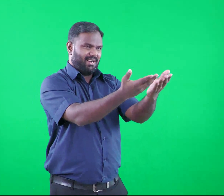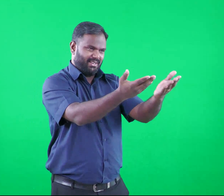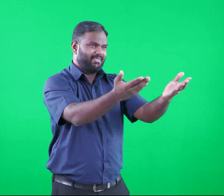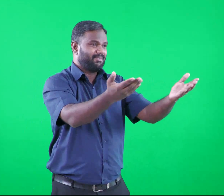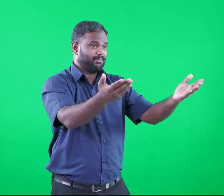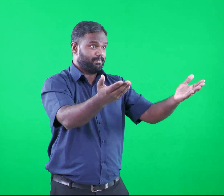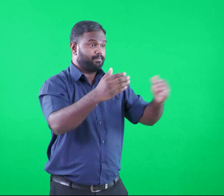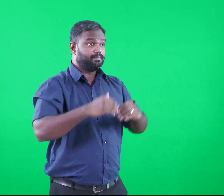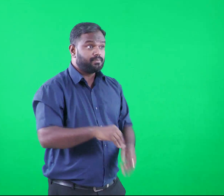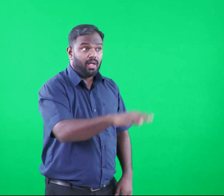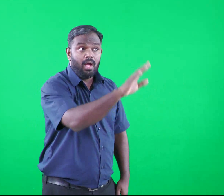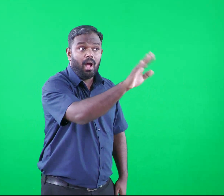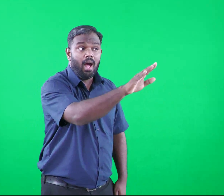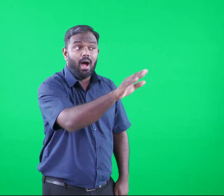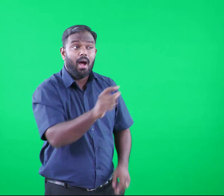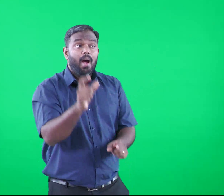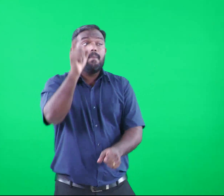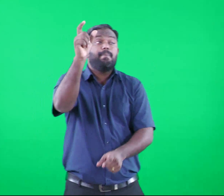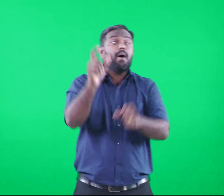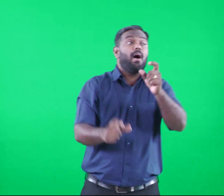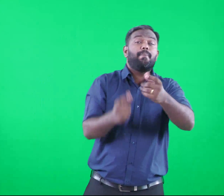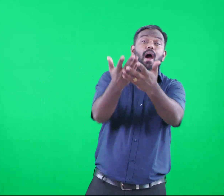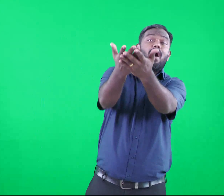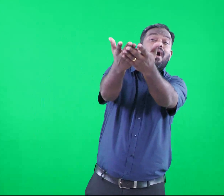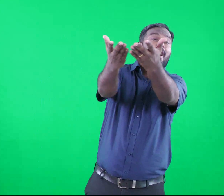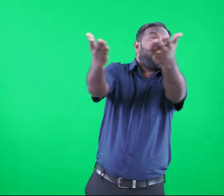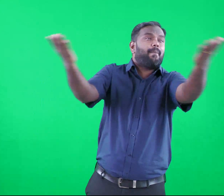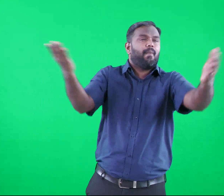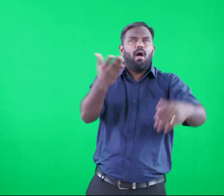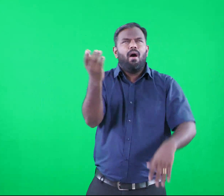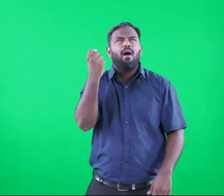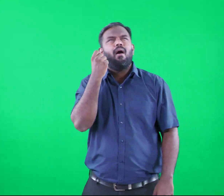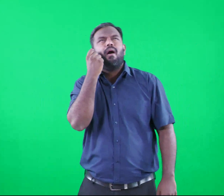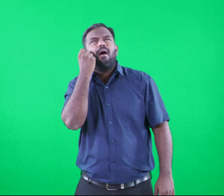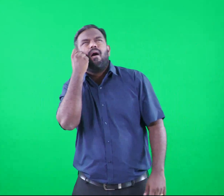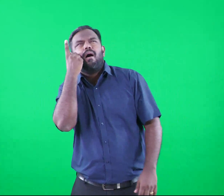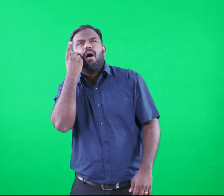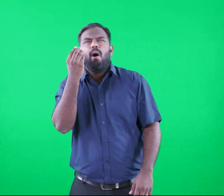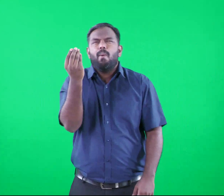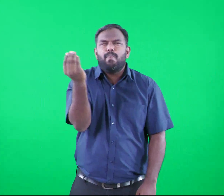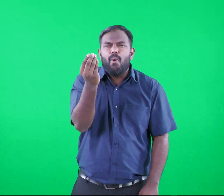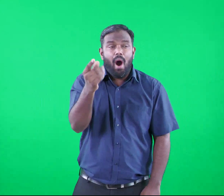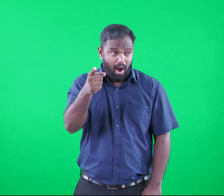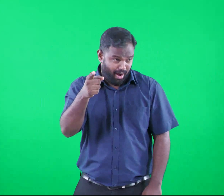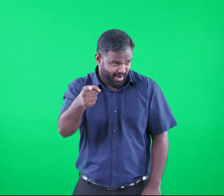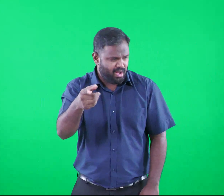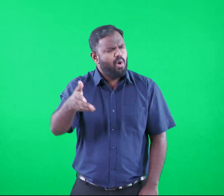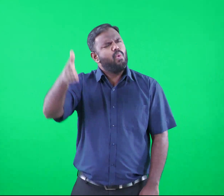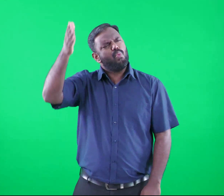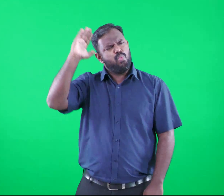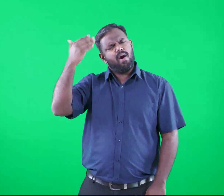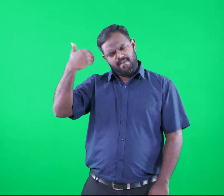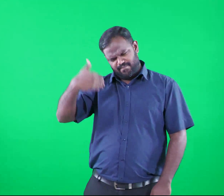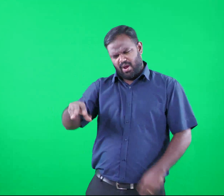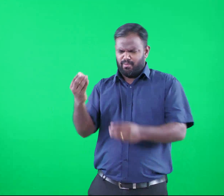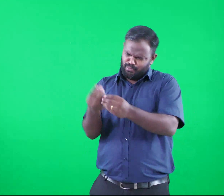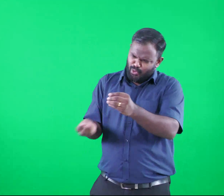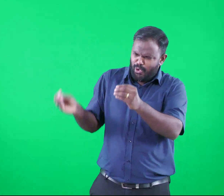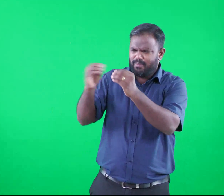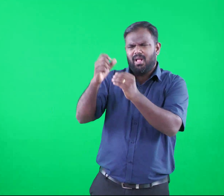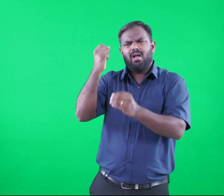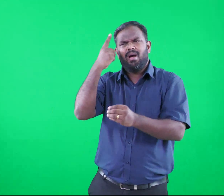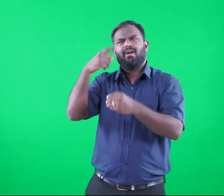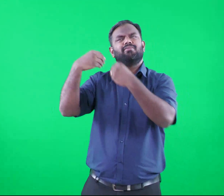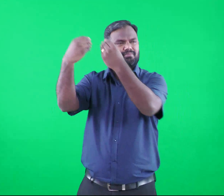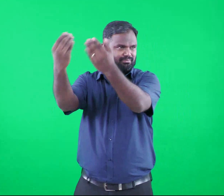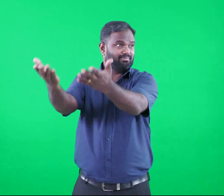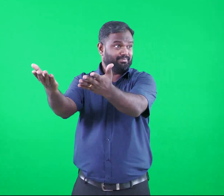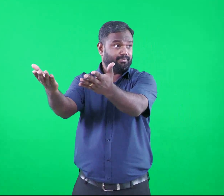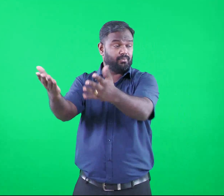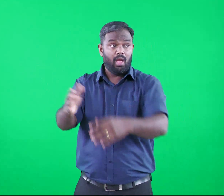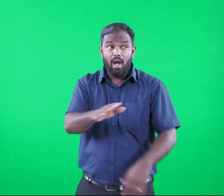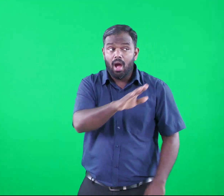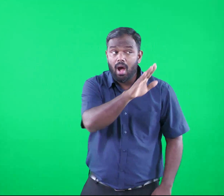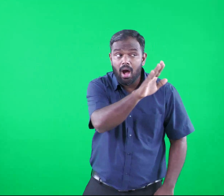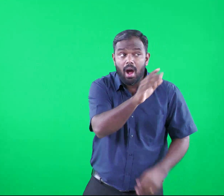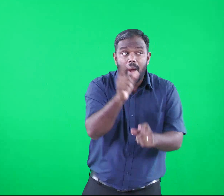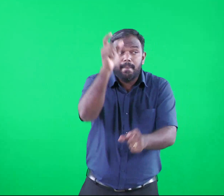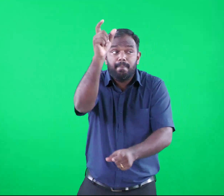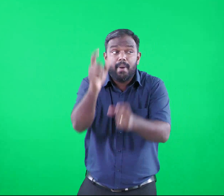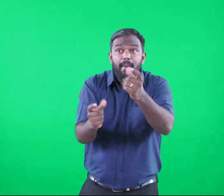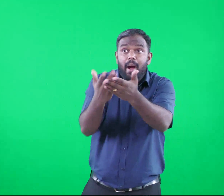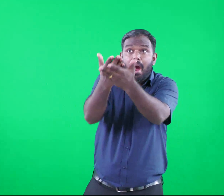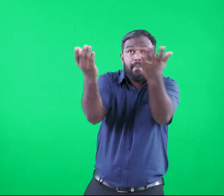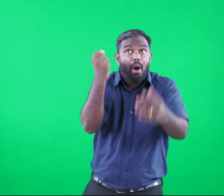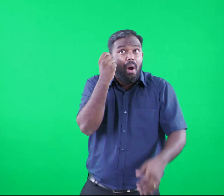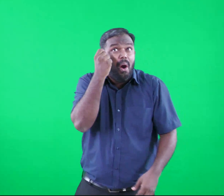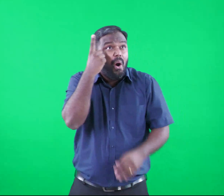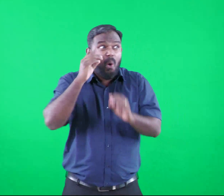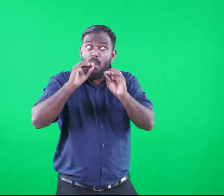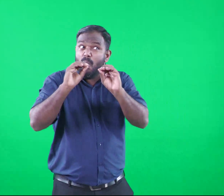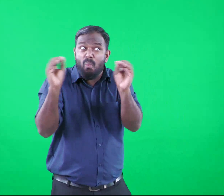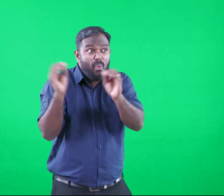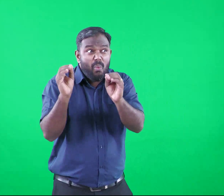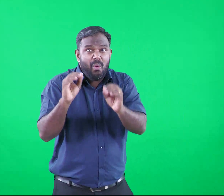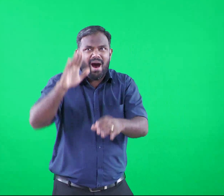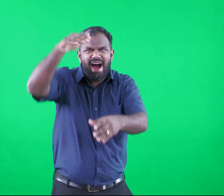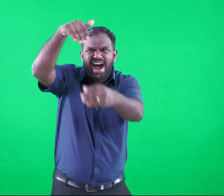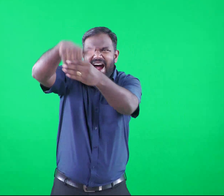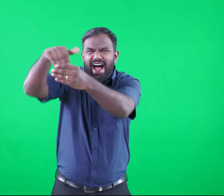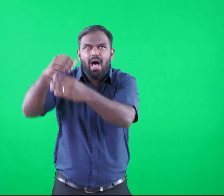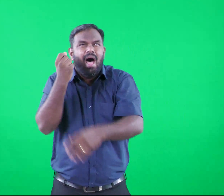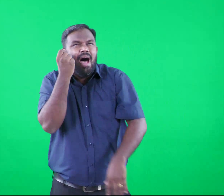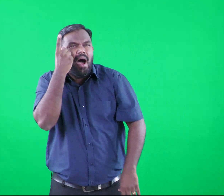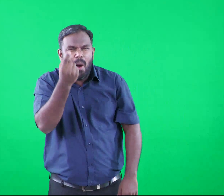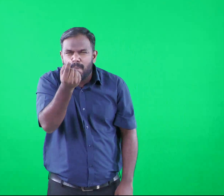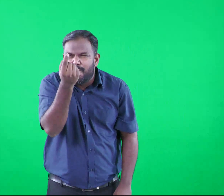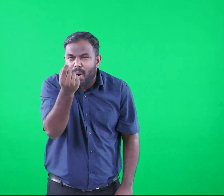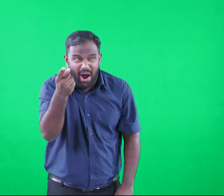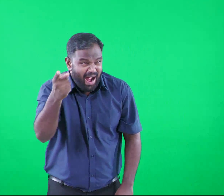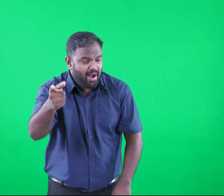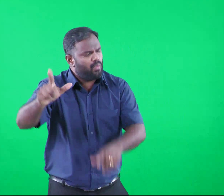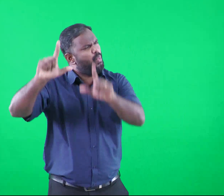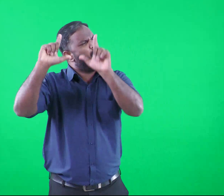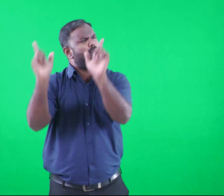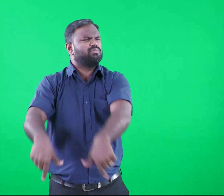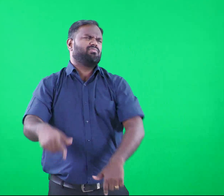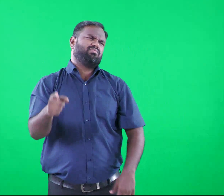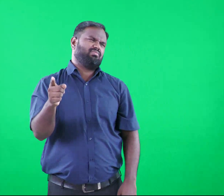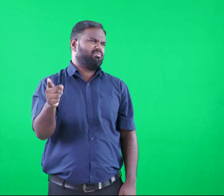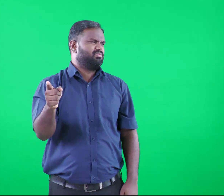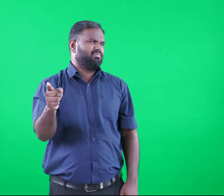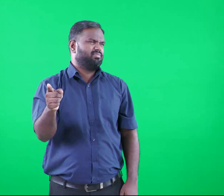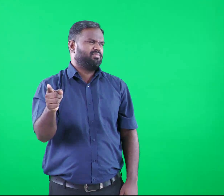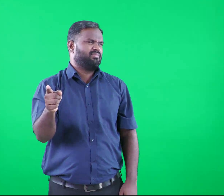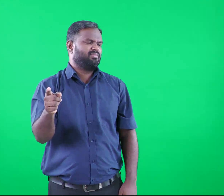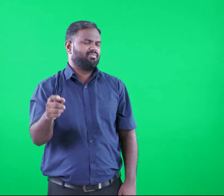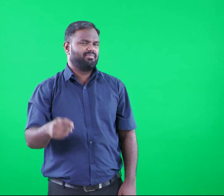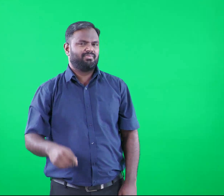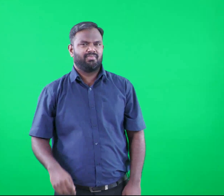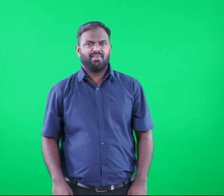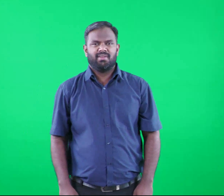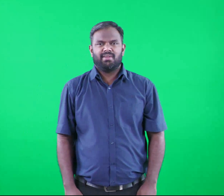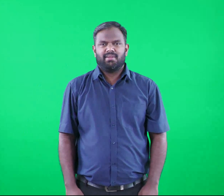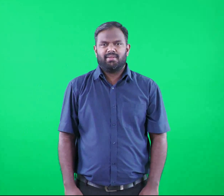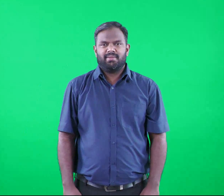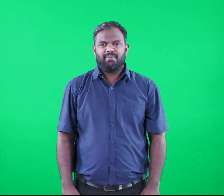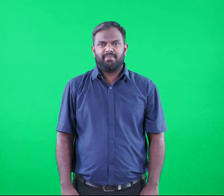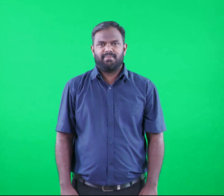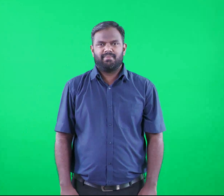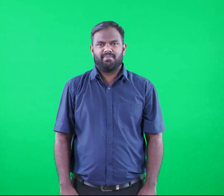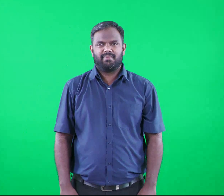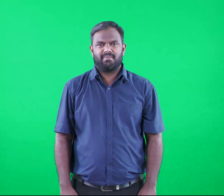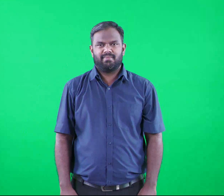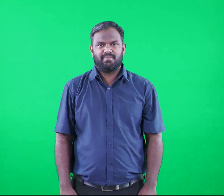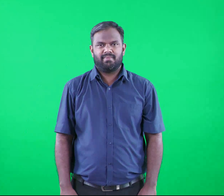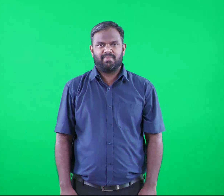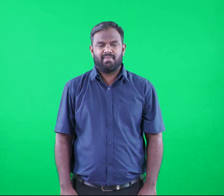For whoever has will be given more. But whoever does not have, even what he has will be taken away from him."